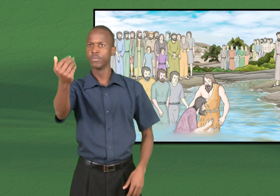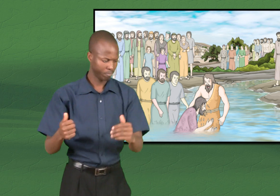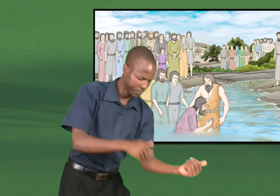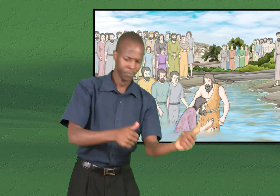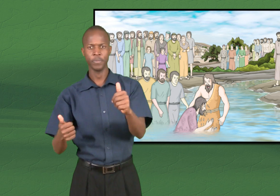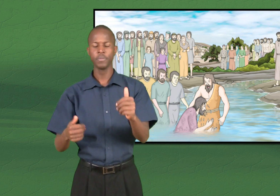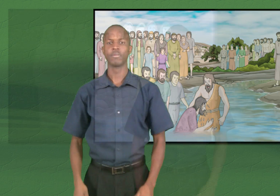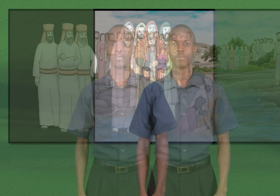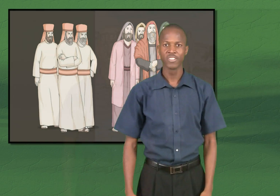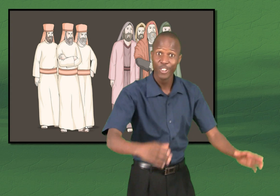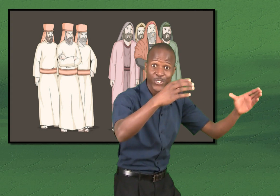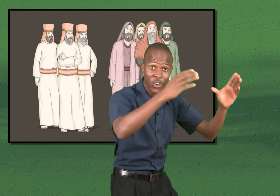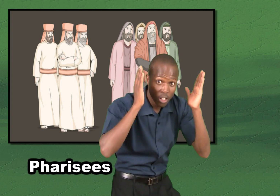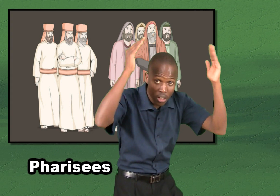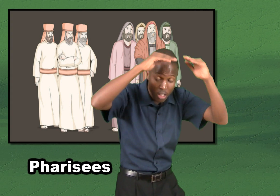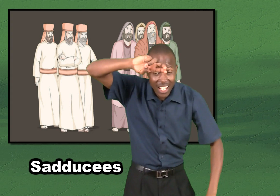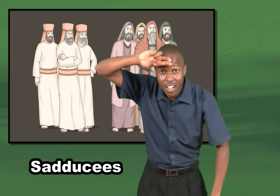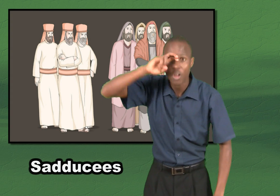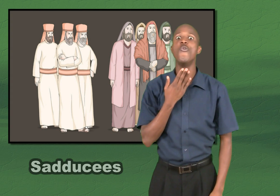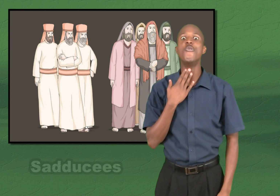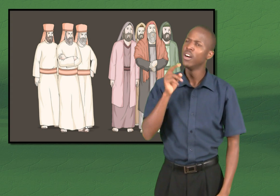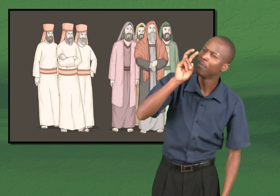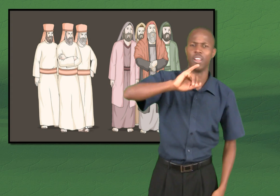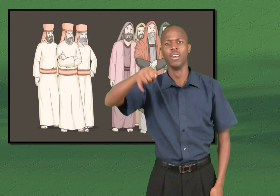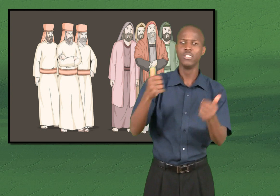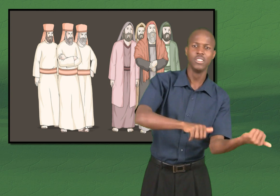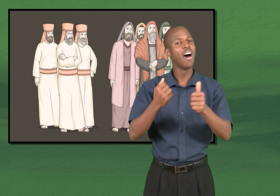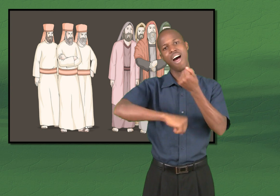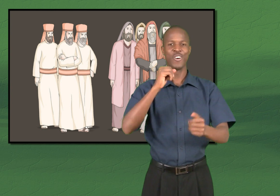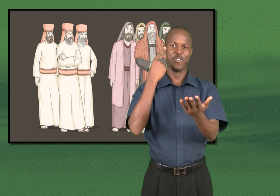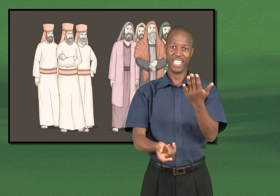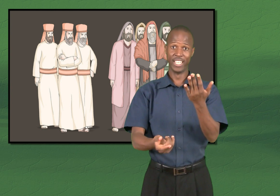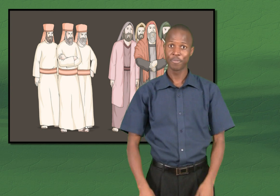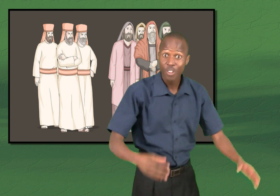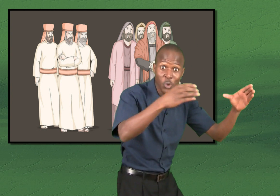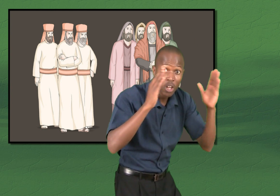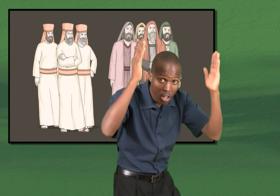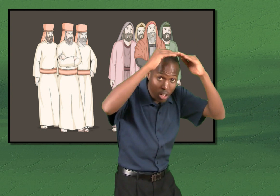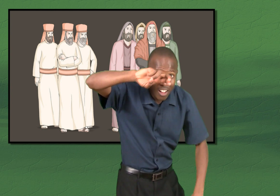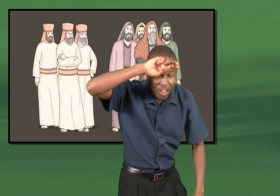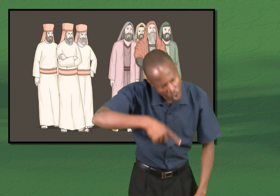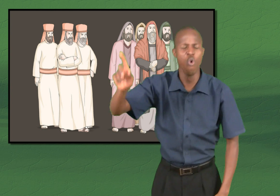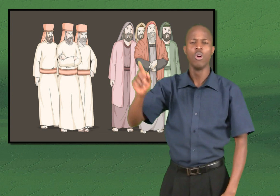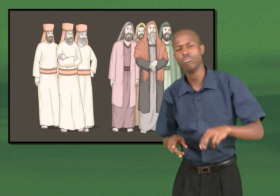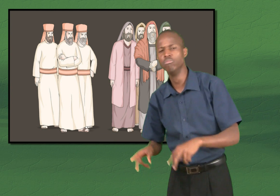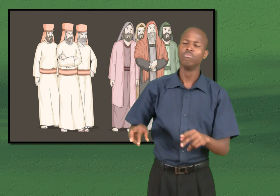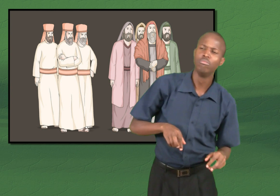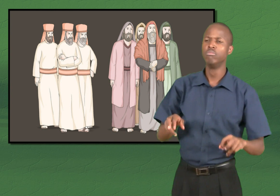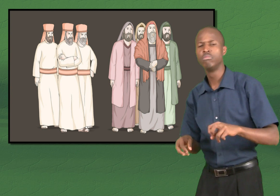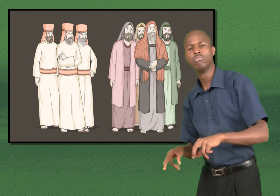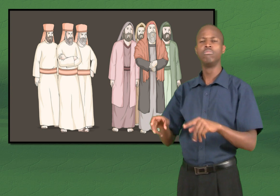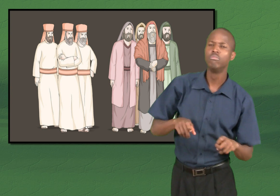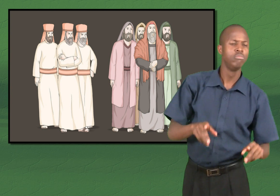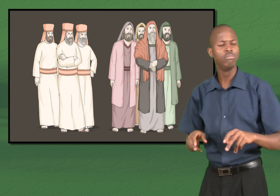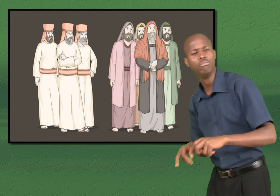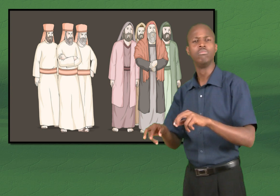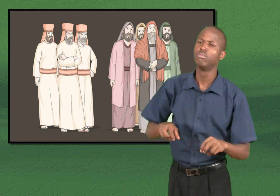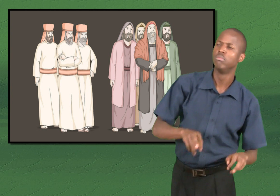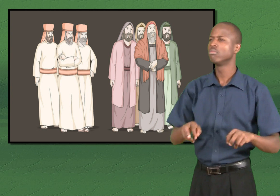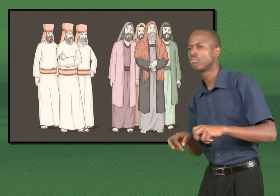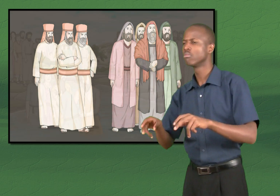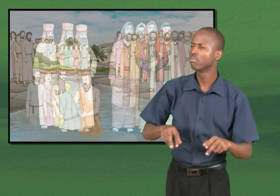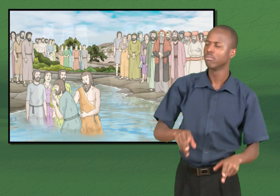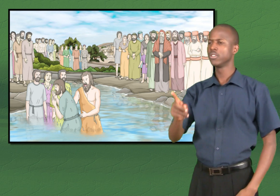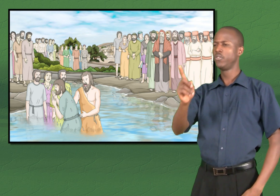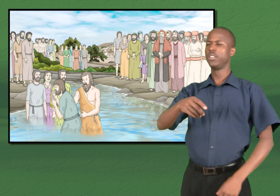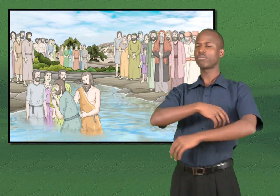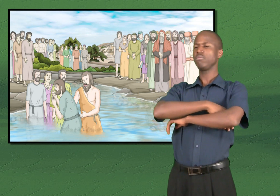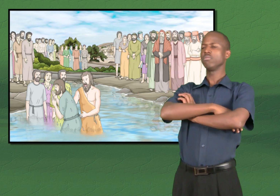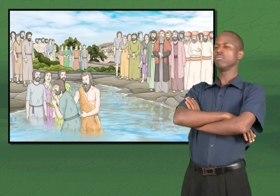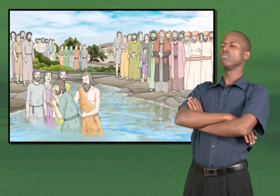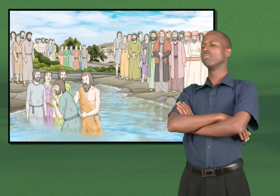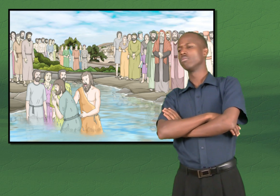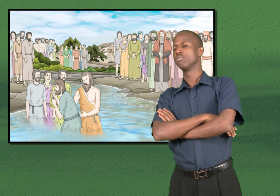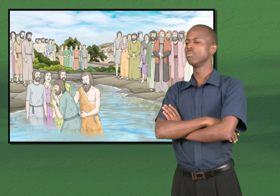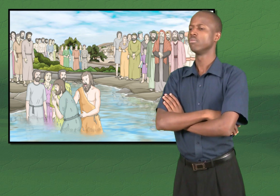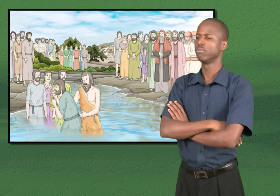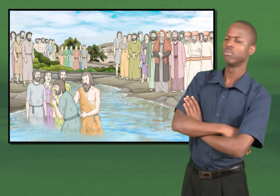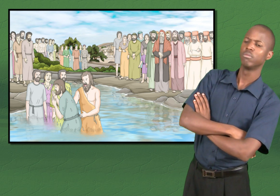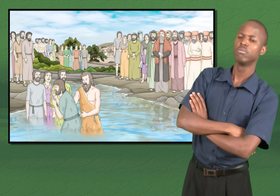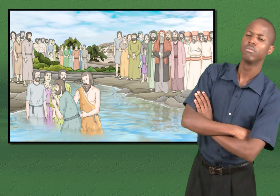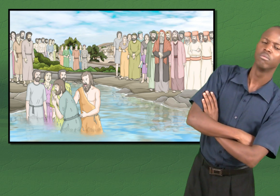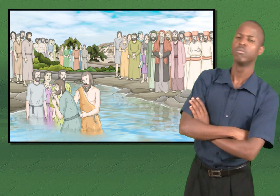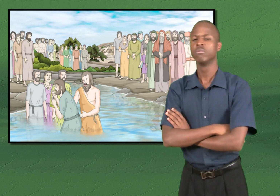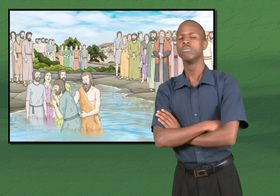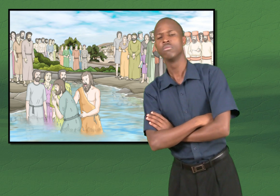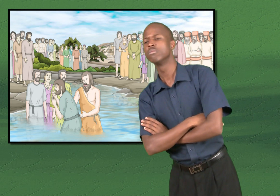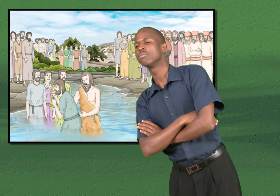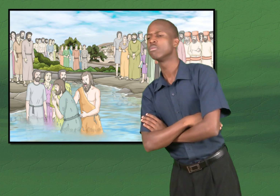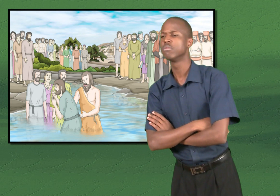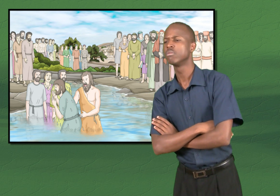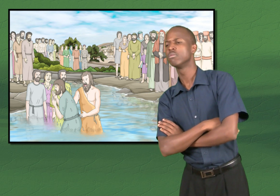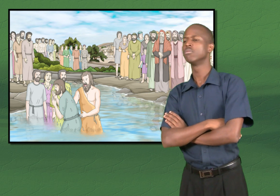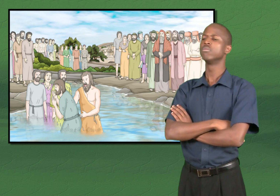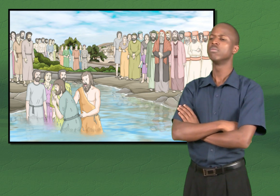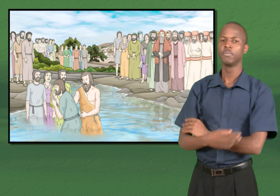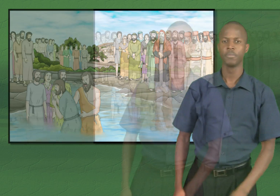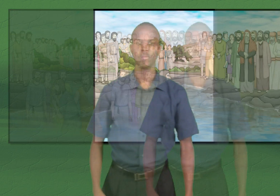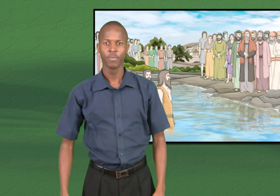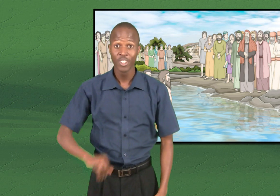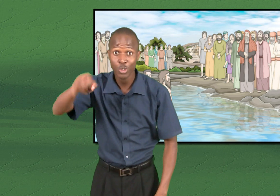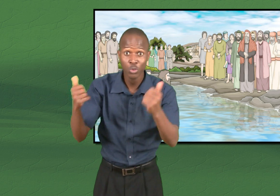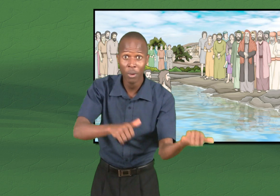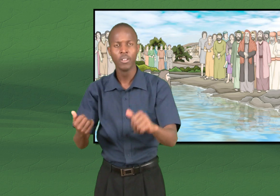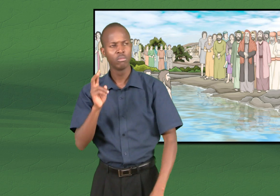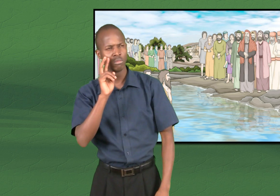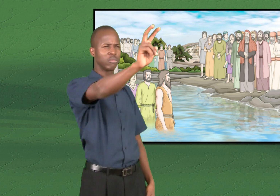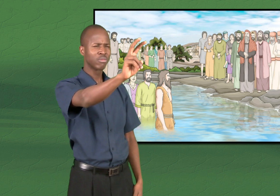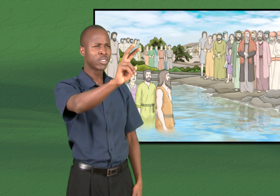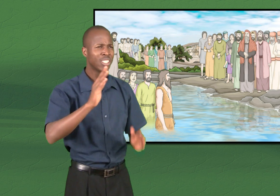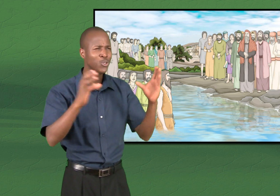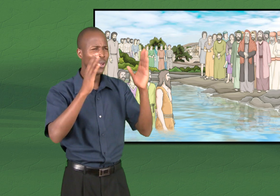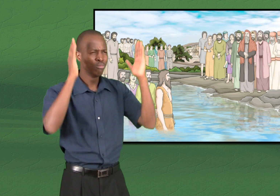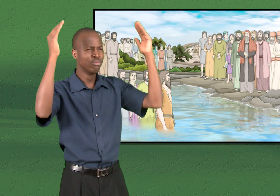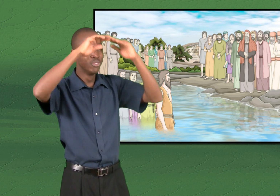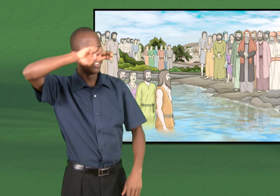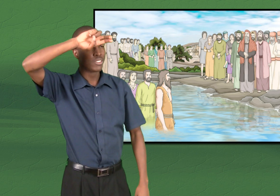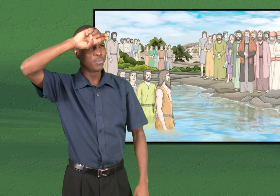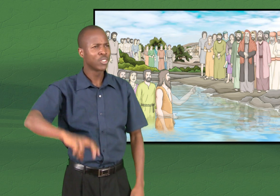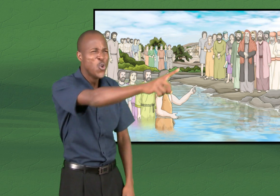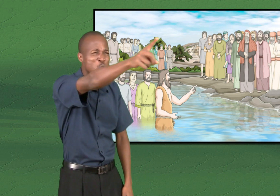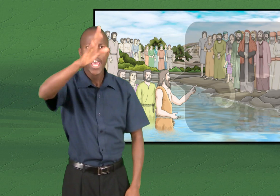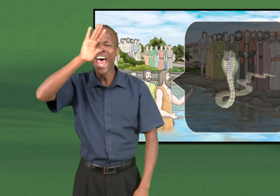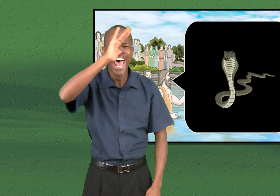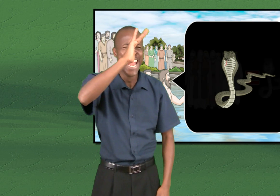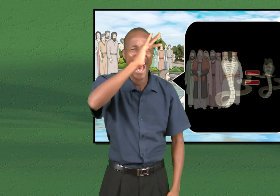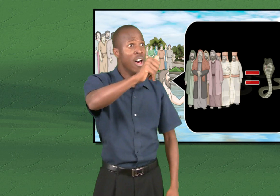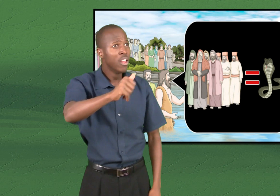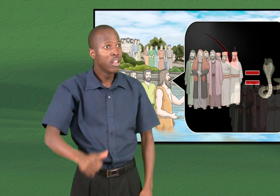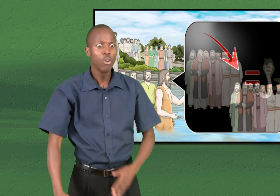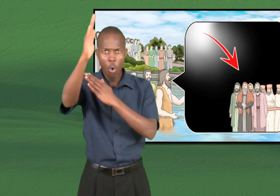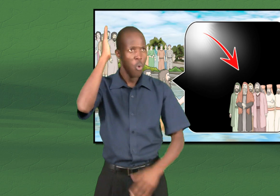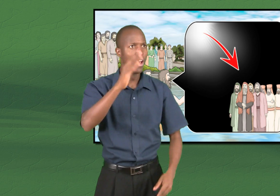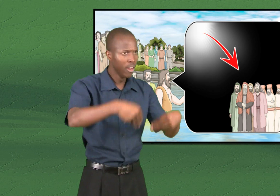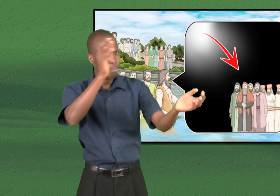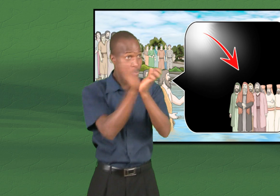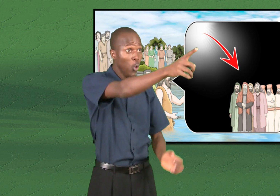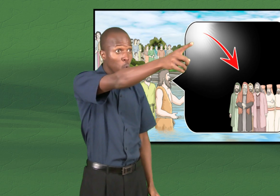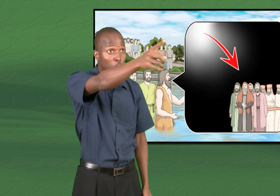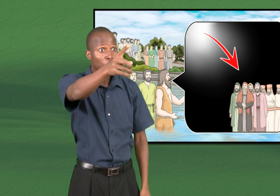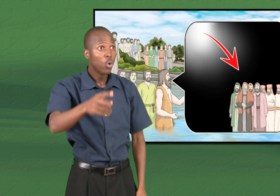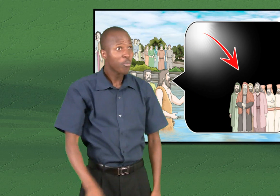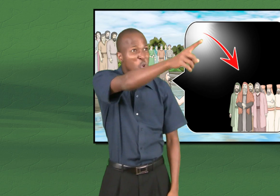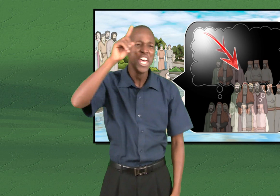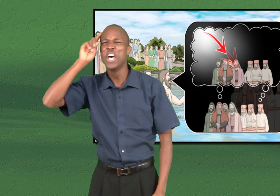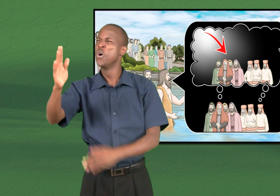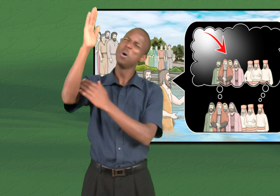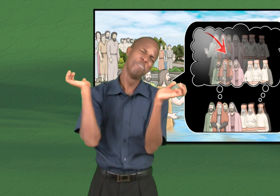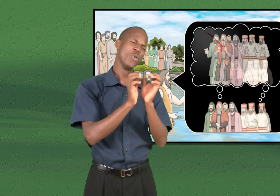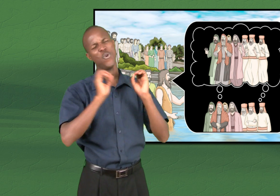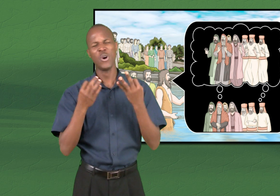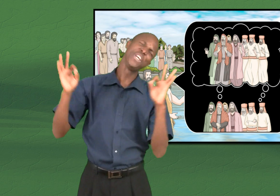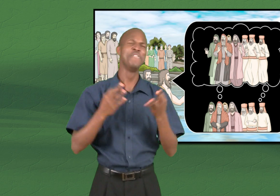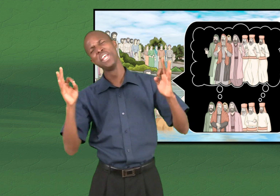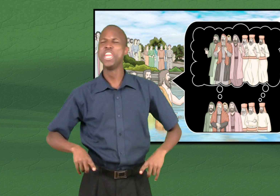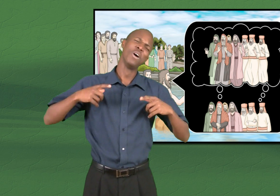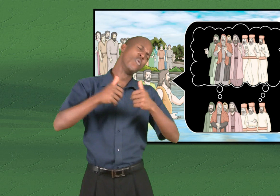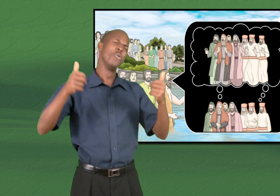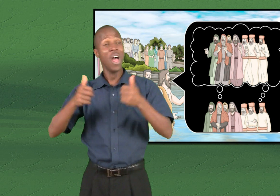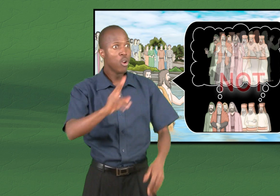But when John saw many of the Pharisees and Sadducees coming to his place of baptism, he said to them, “You brood of vipers, who warned you to flee from the coming wrath?